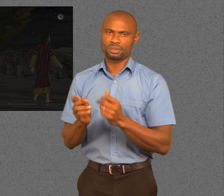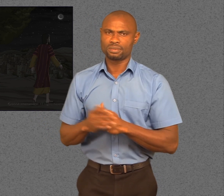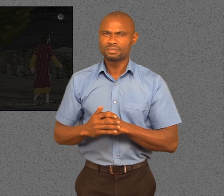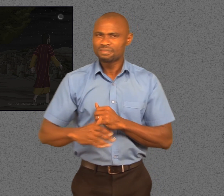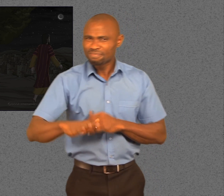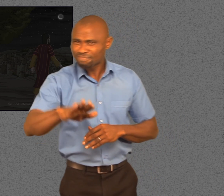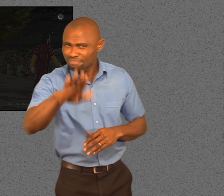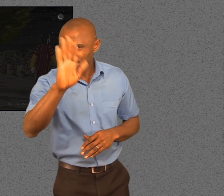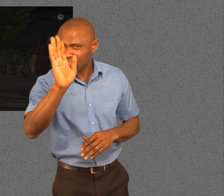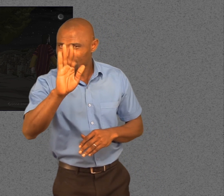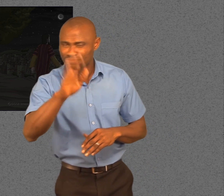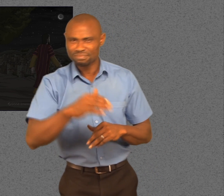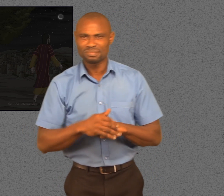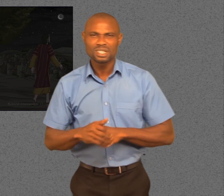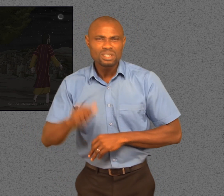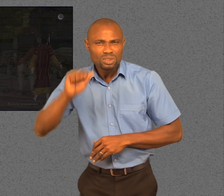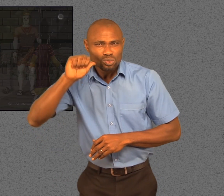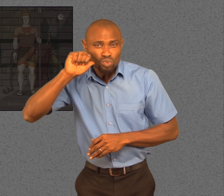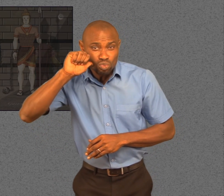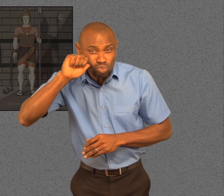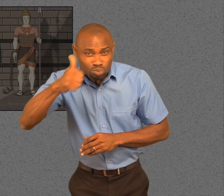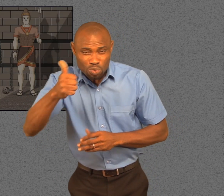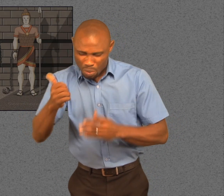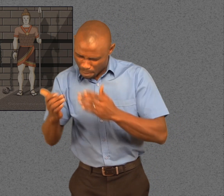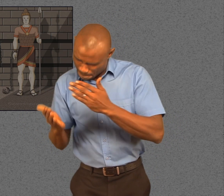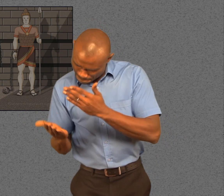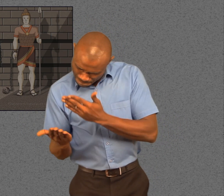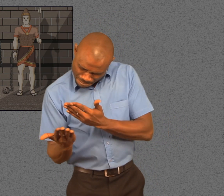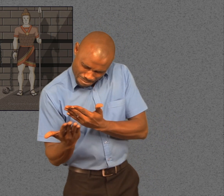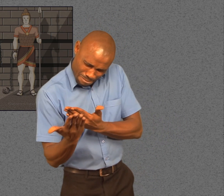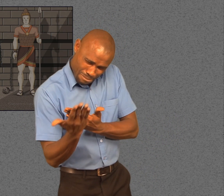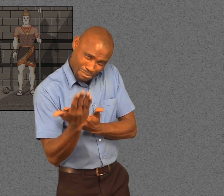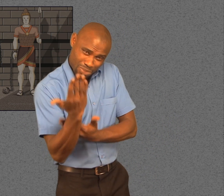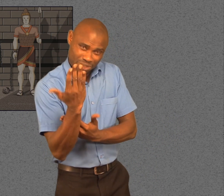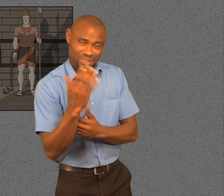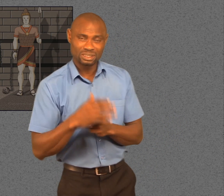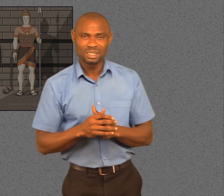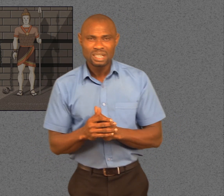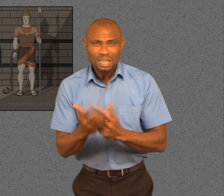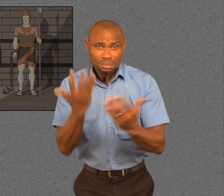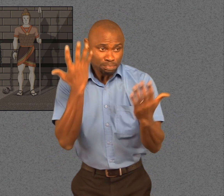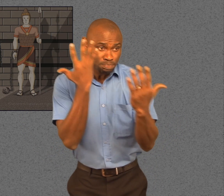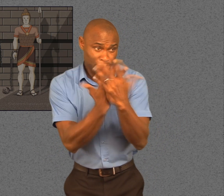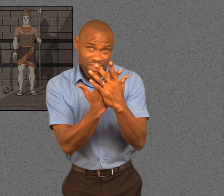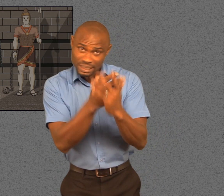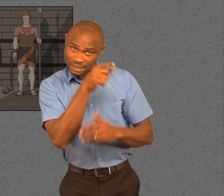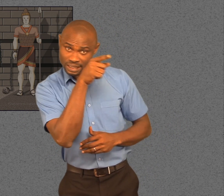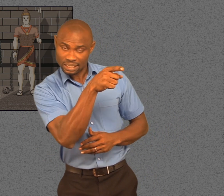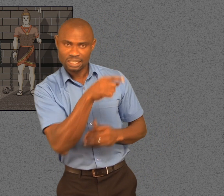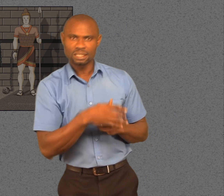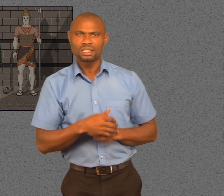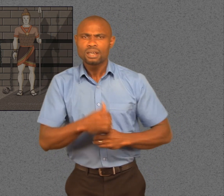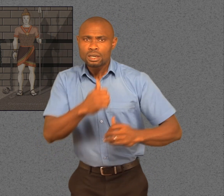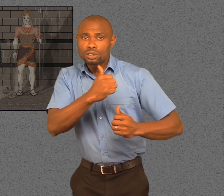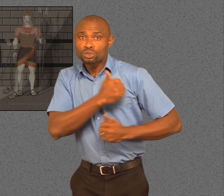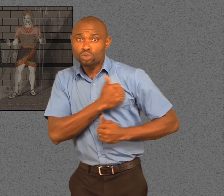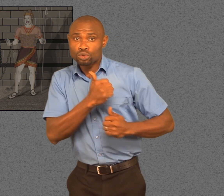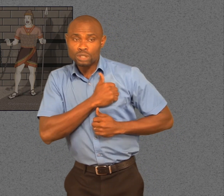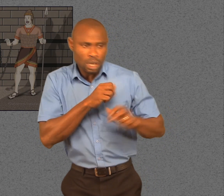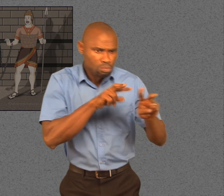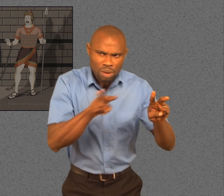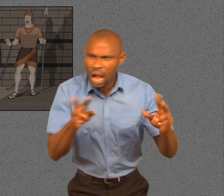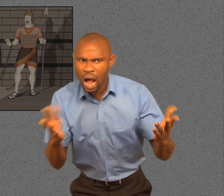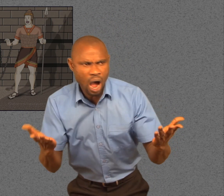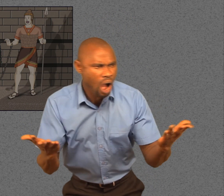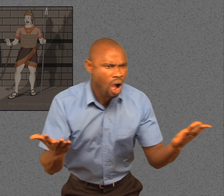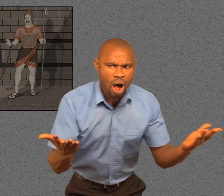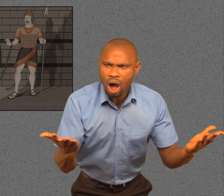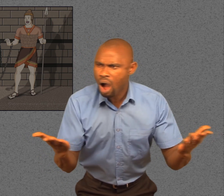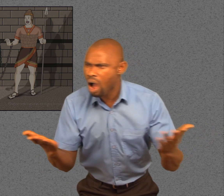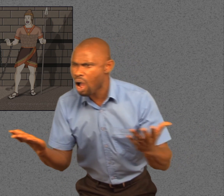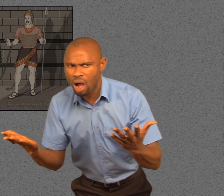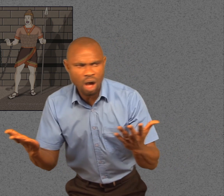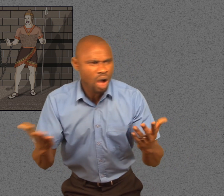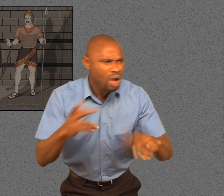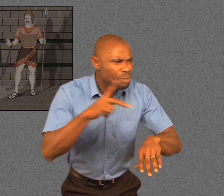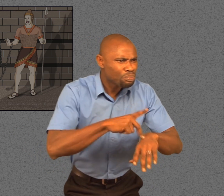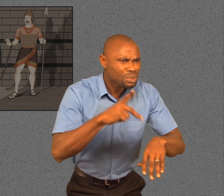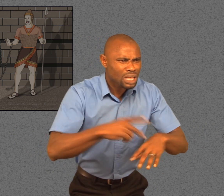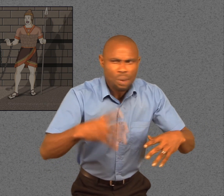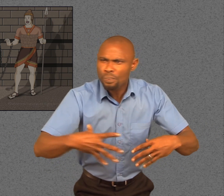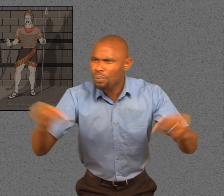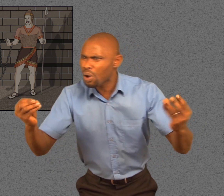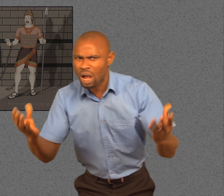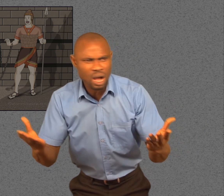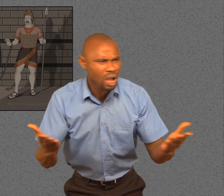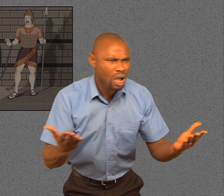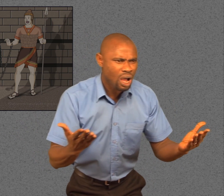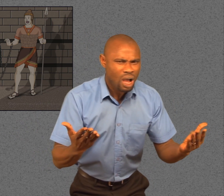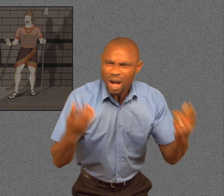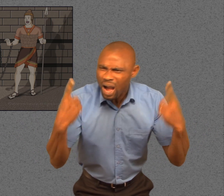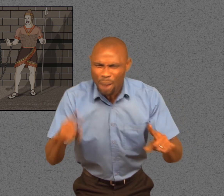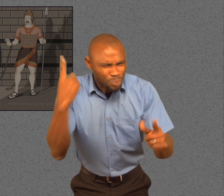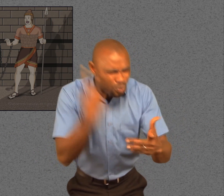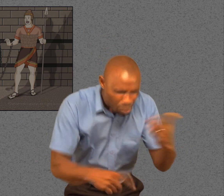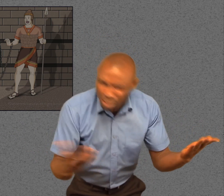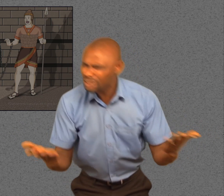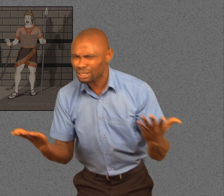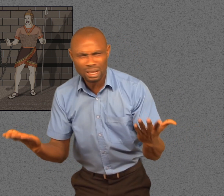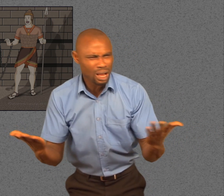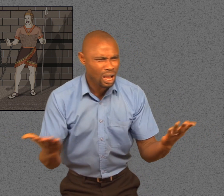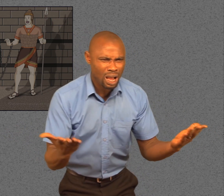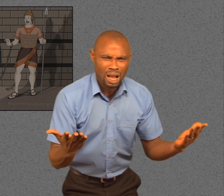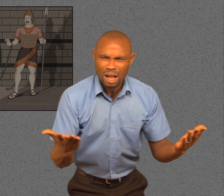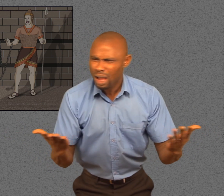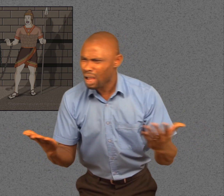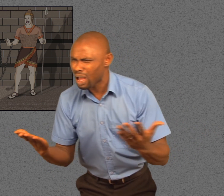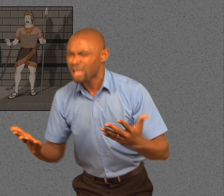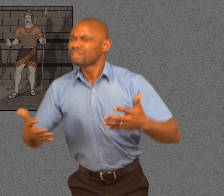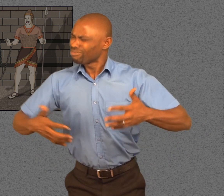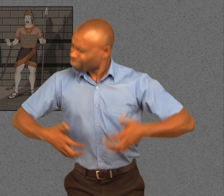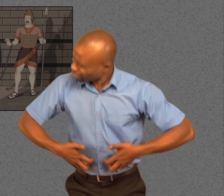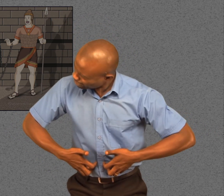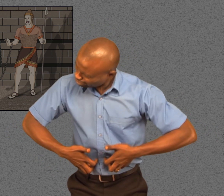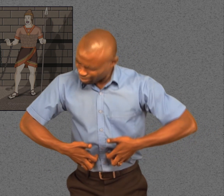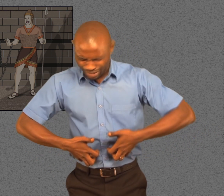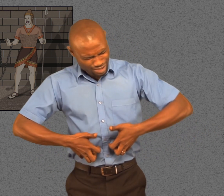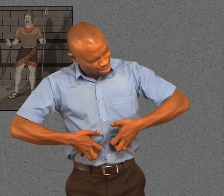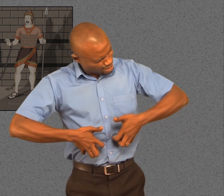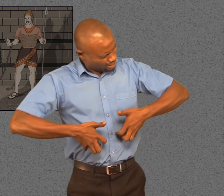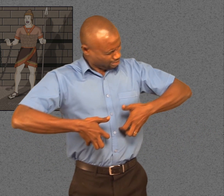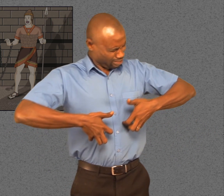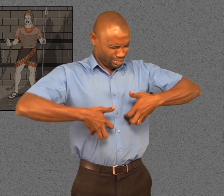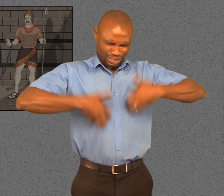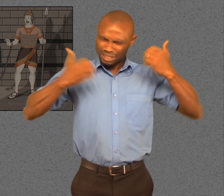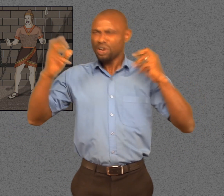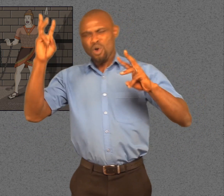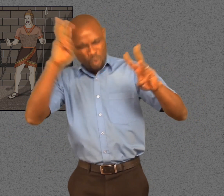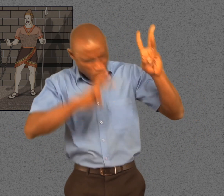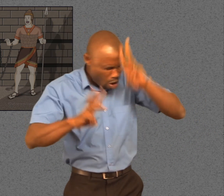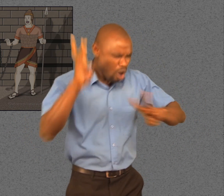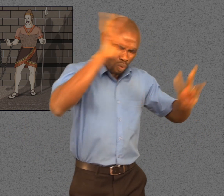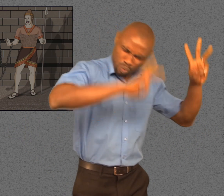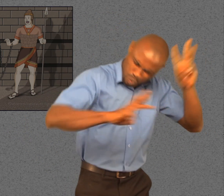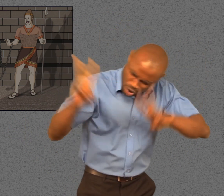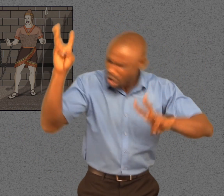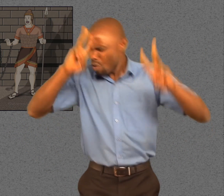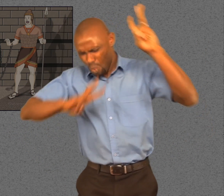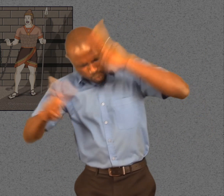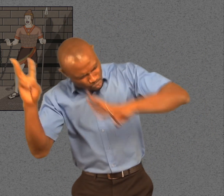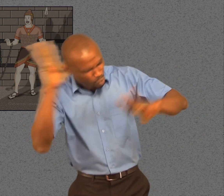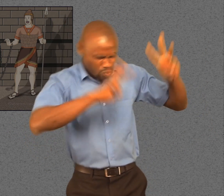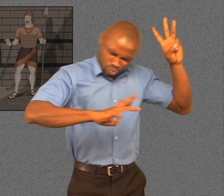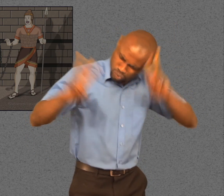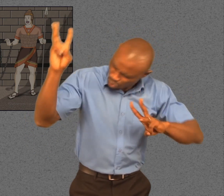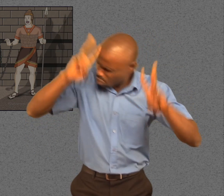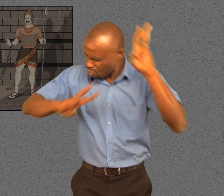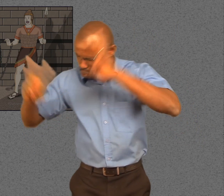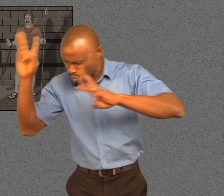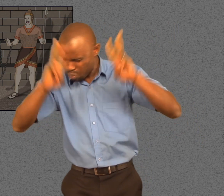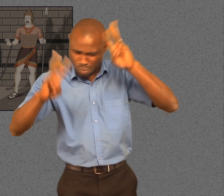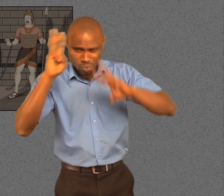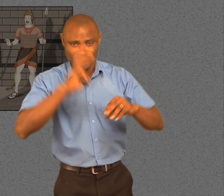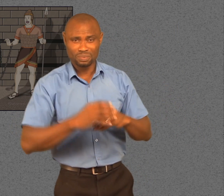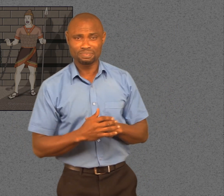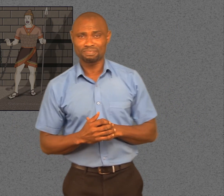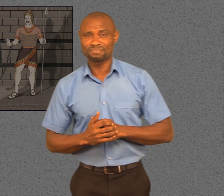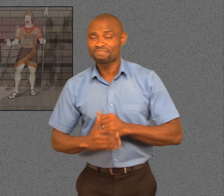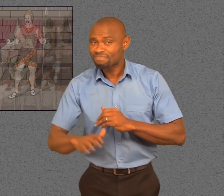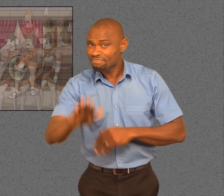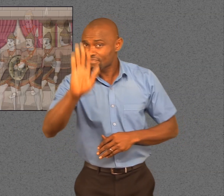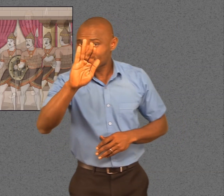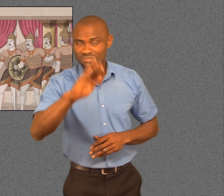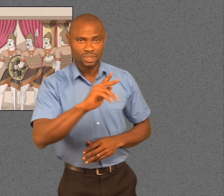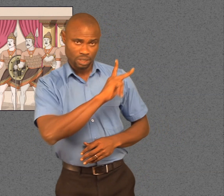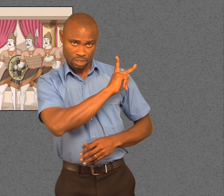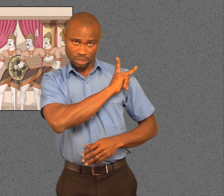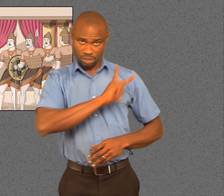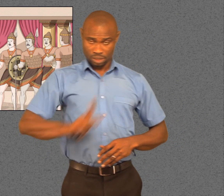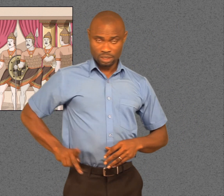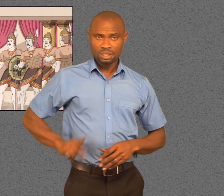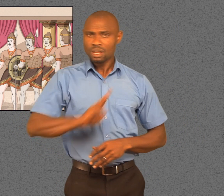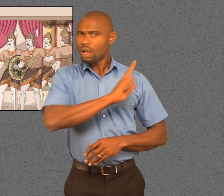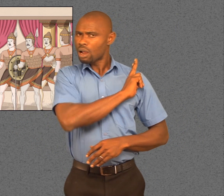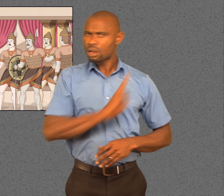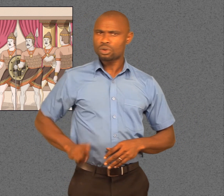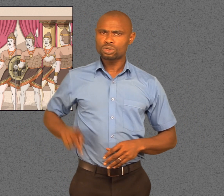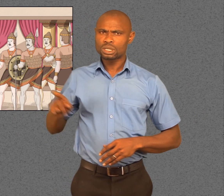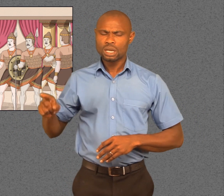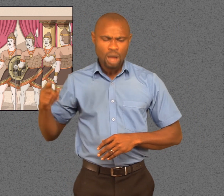At daybreak there was no small commotion among the soldiers as to what had become of Peter.